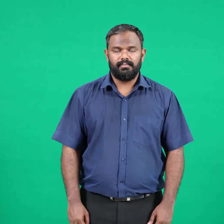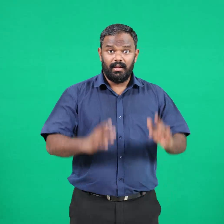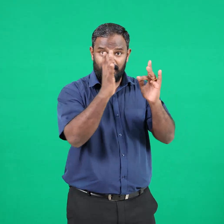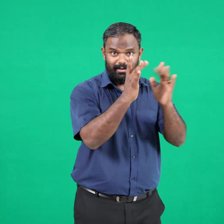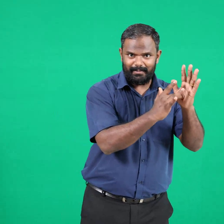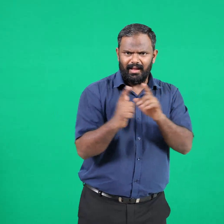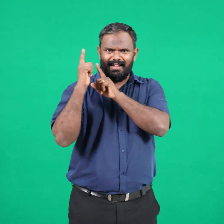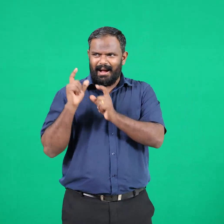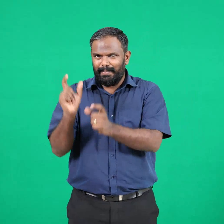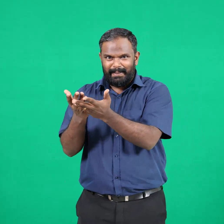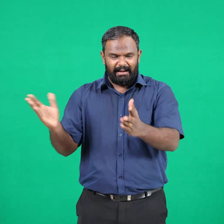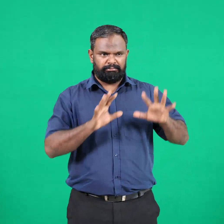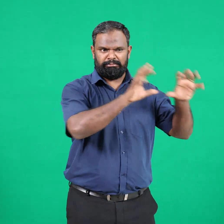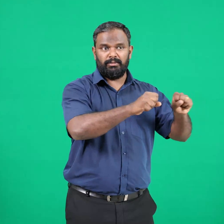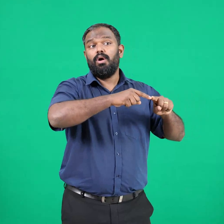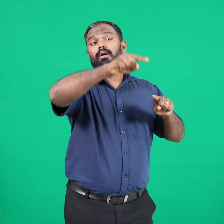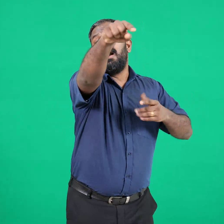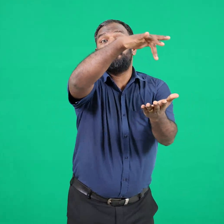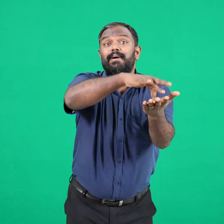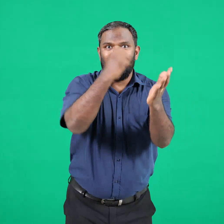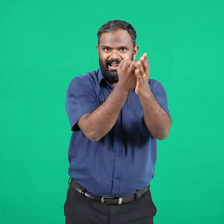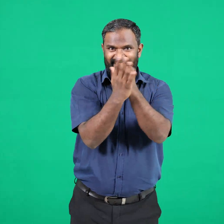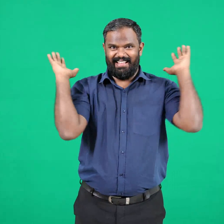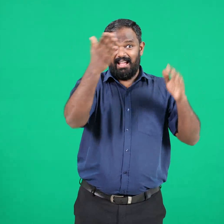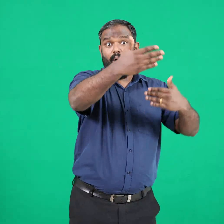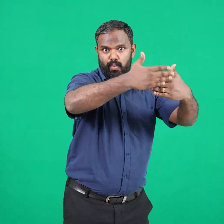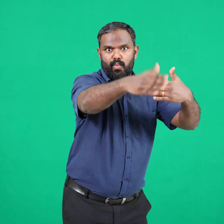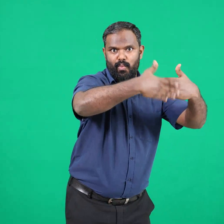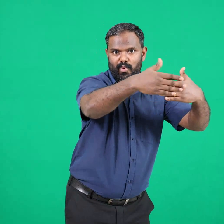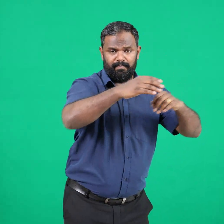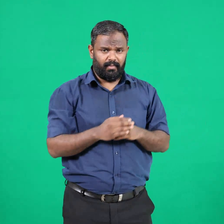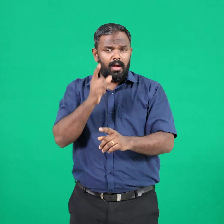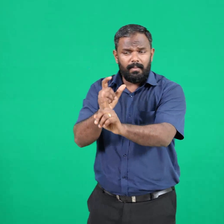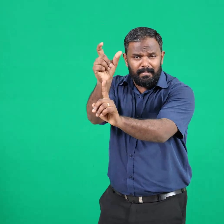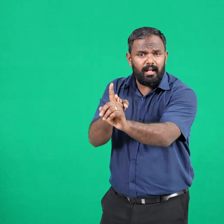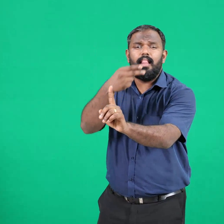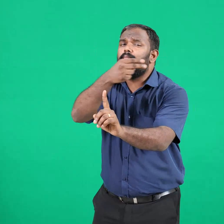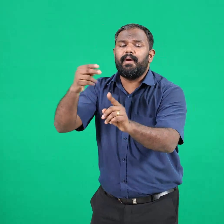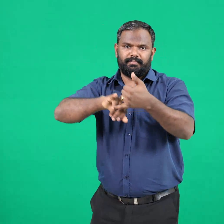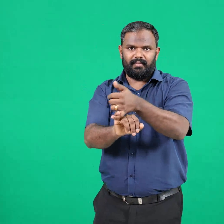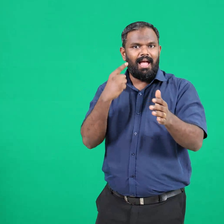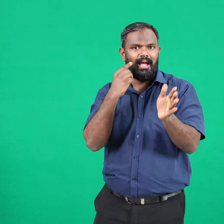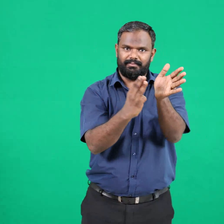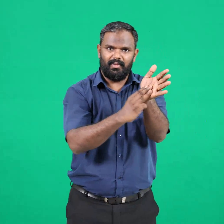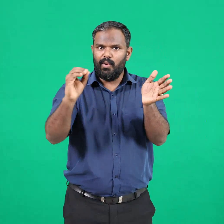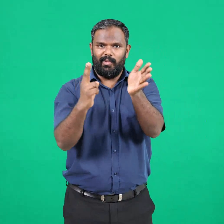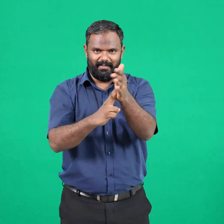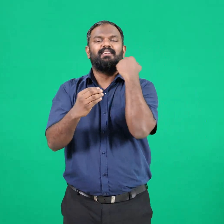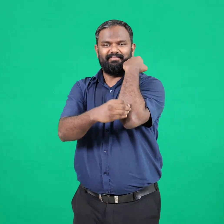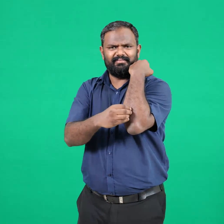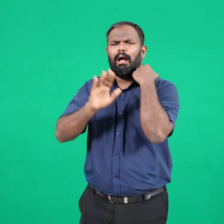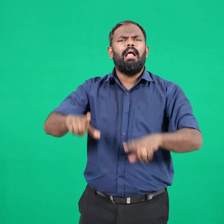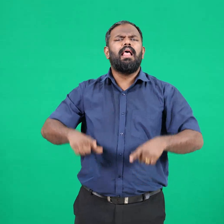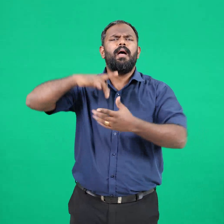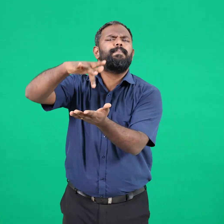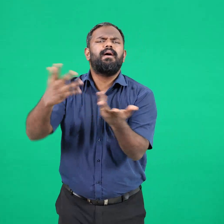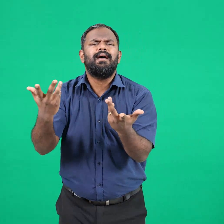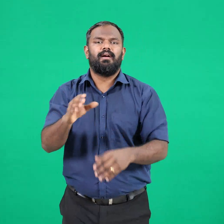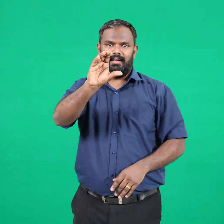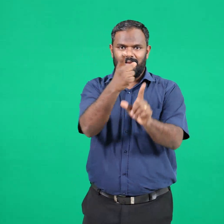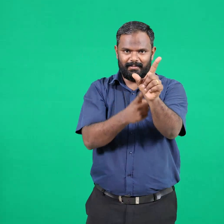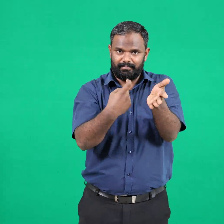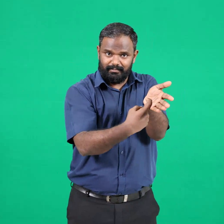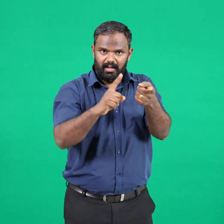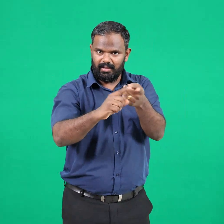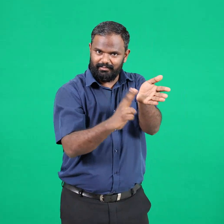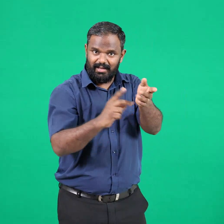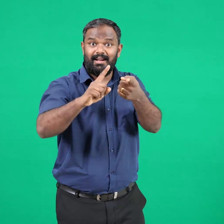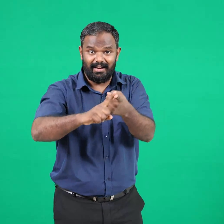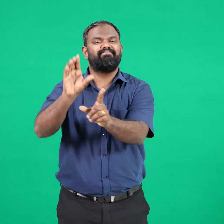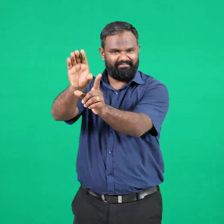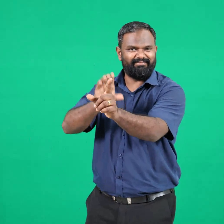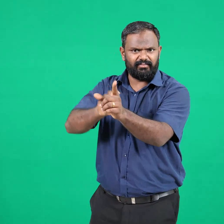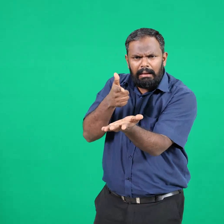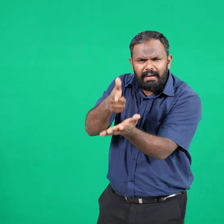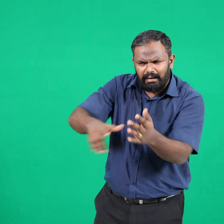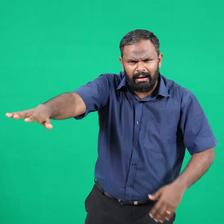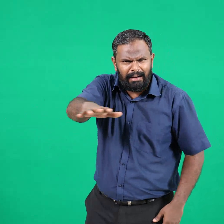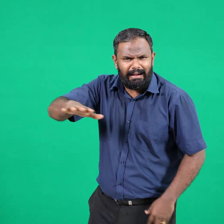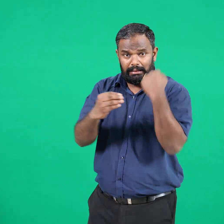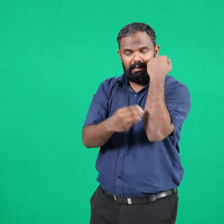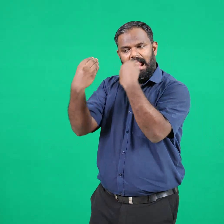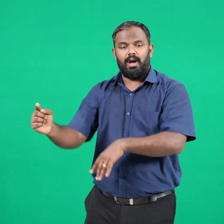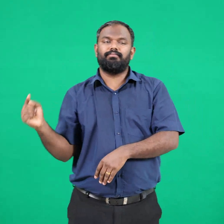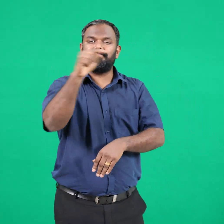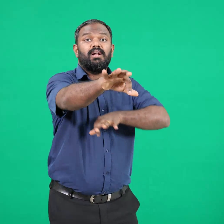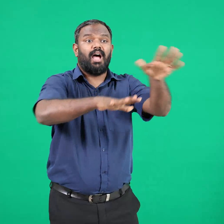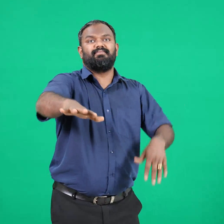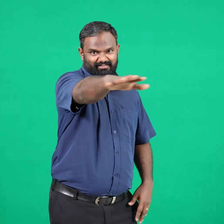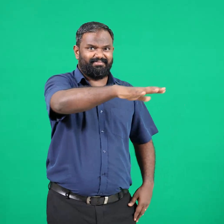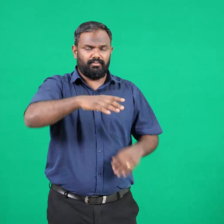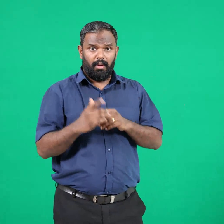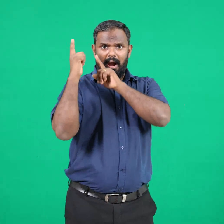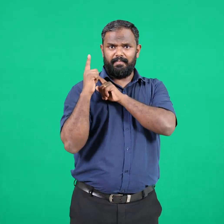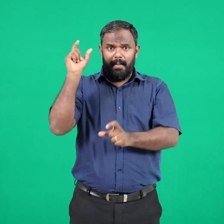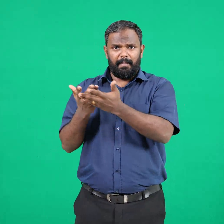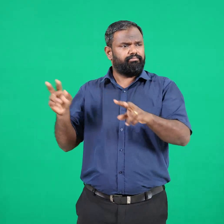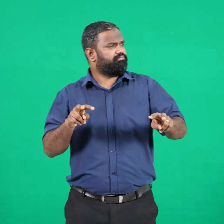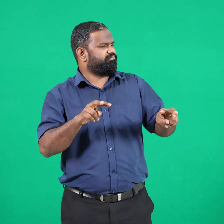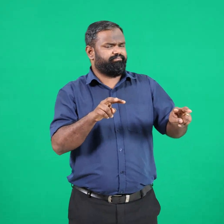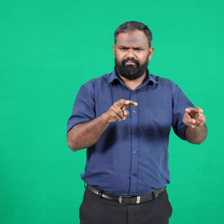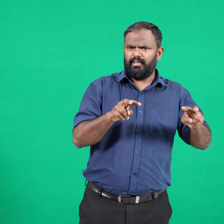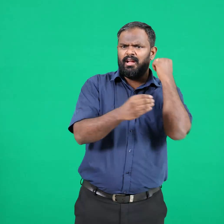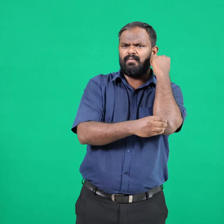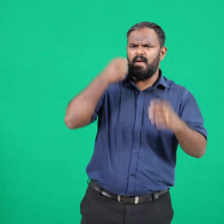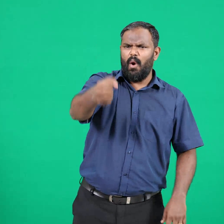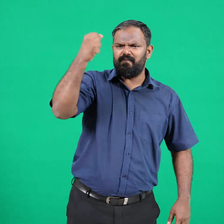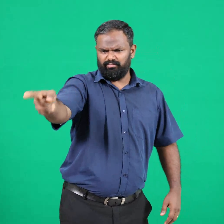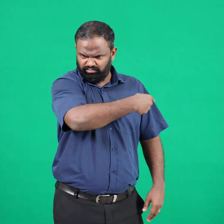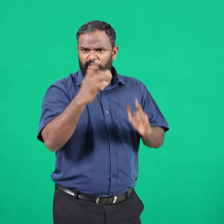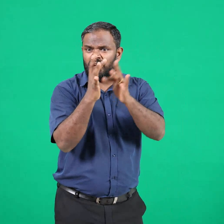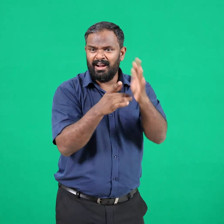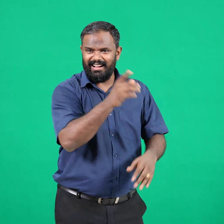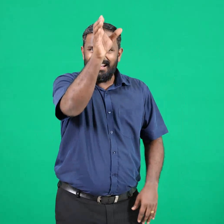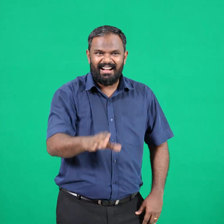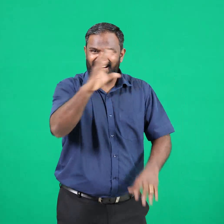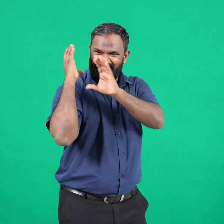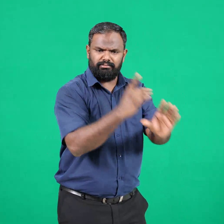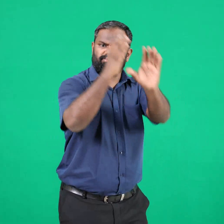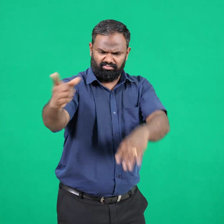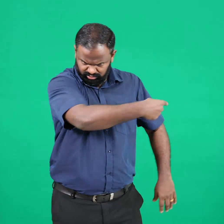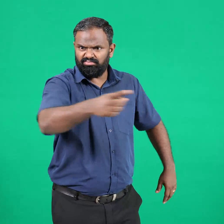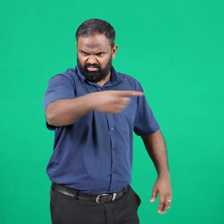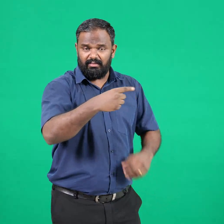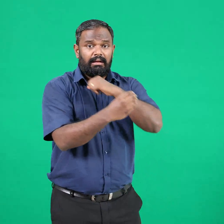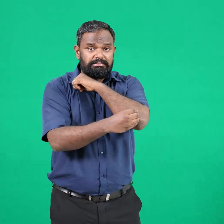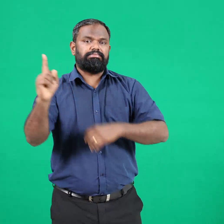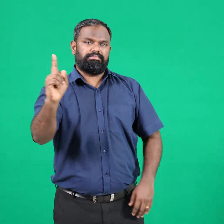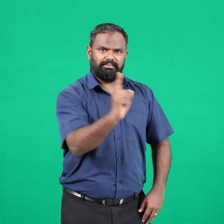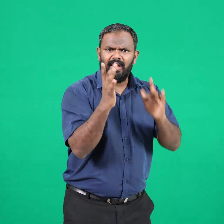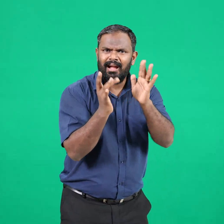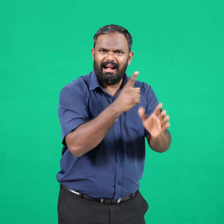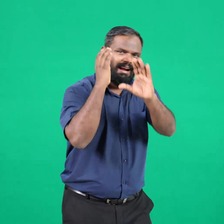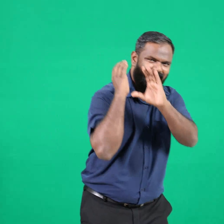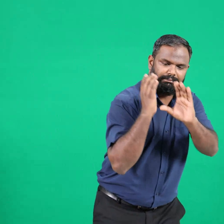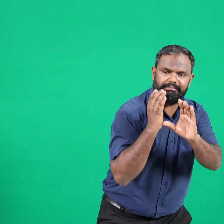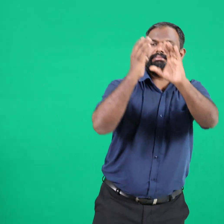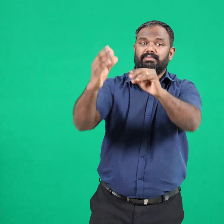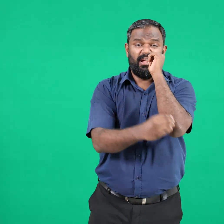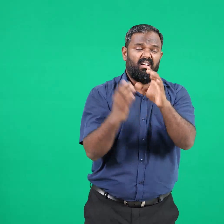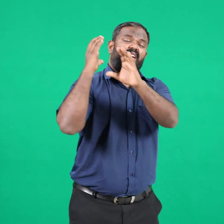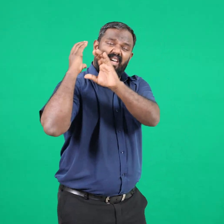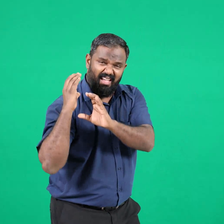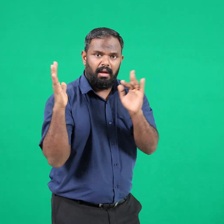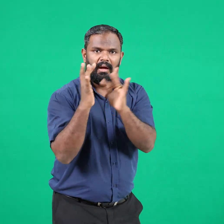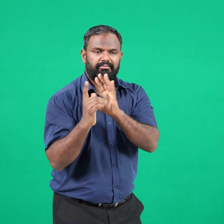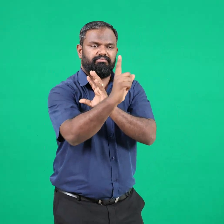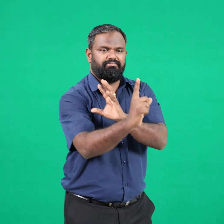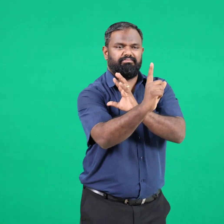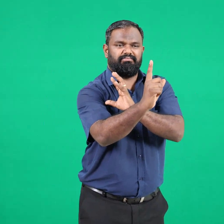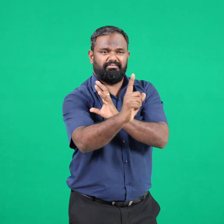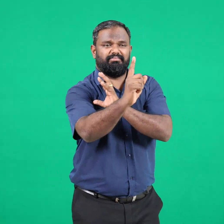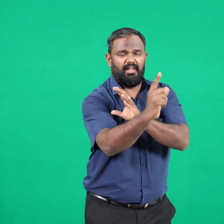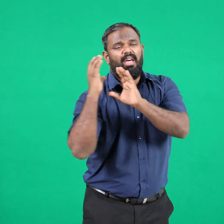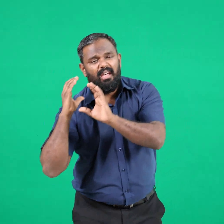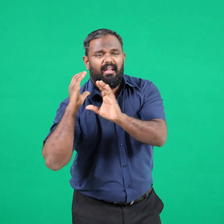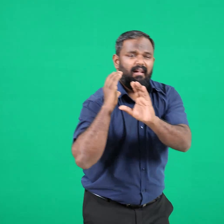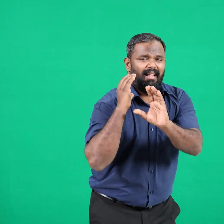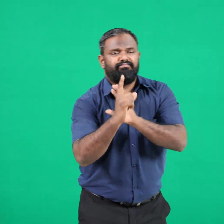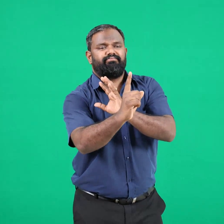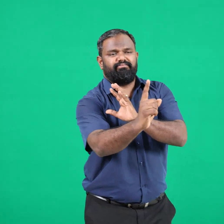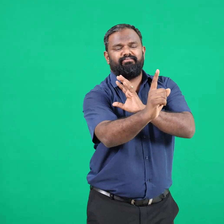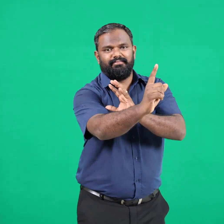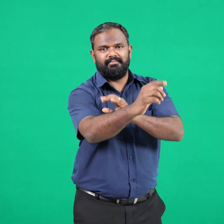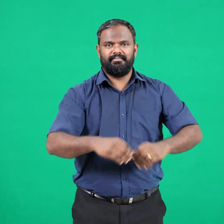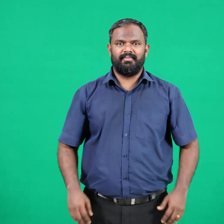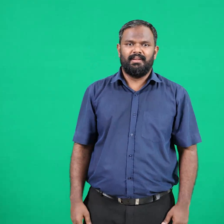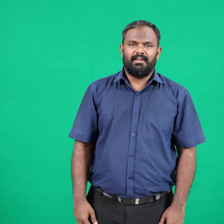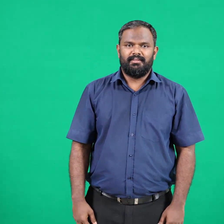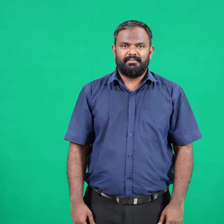As the soldiers led Him away, they seized Simon of Cyrene on his way in from the country, and put the cross on him to carry behind Jesus.